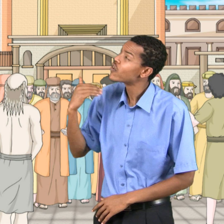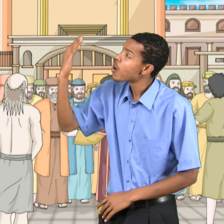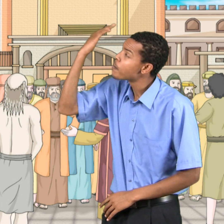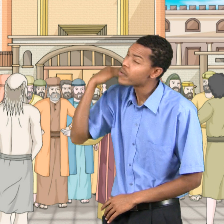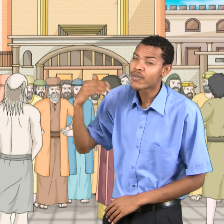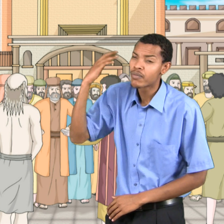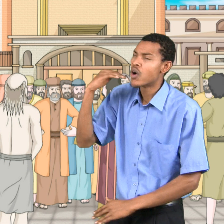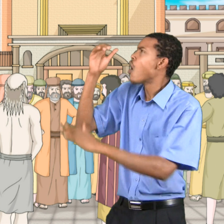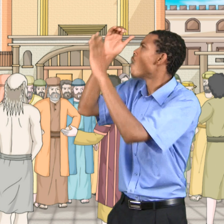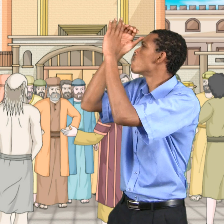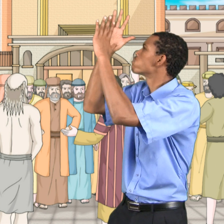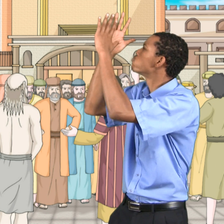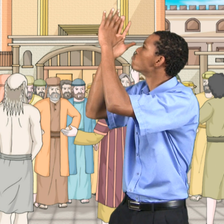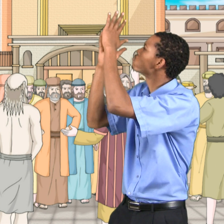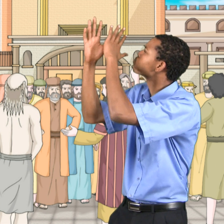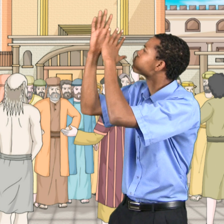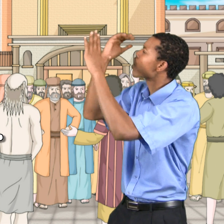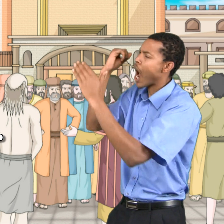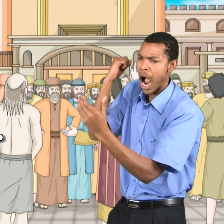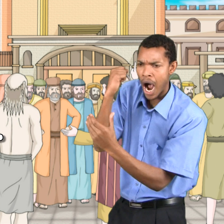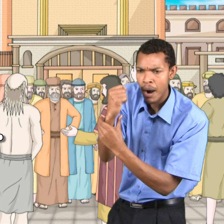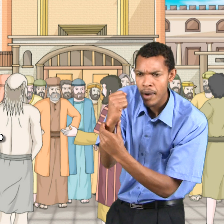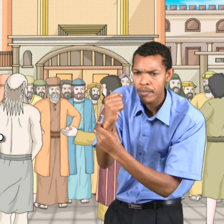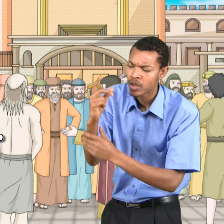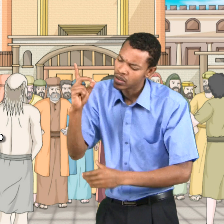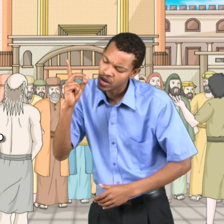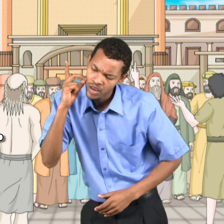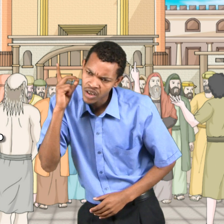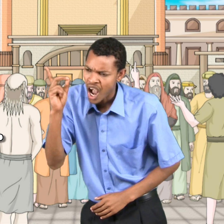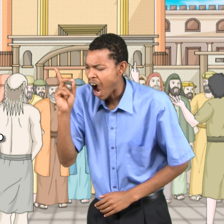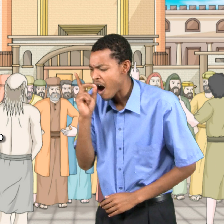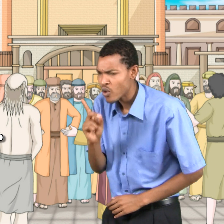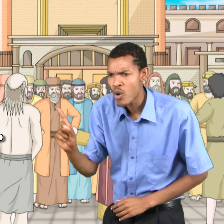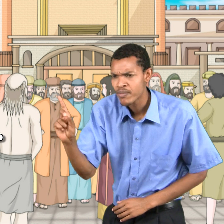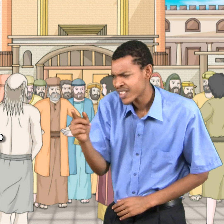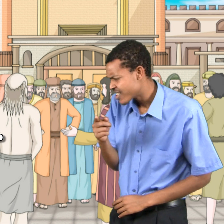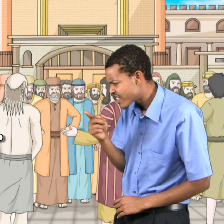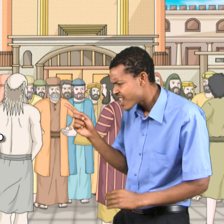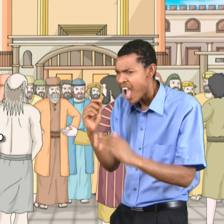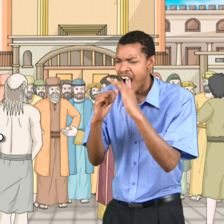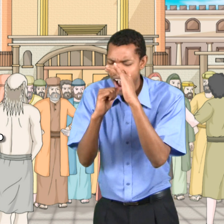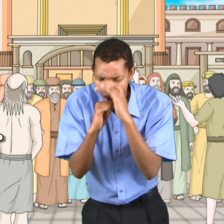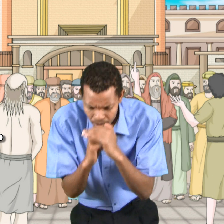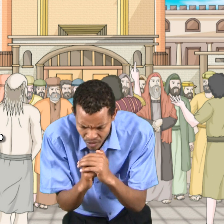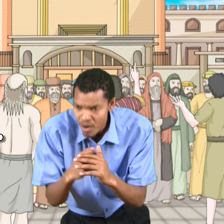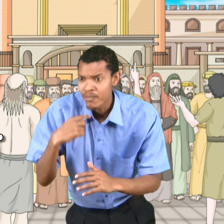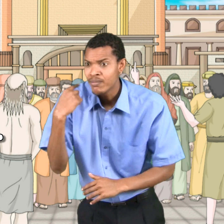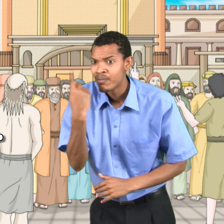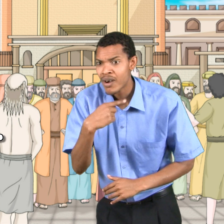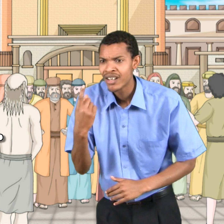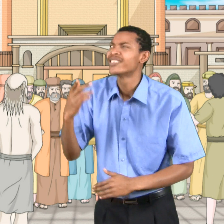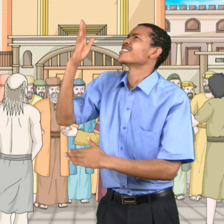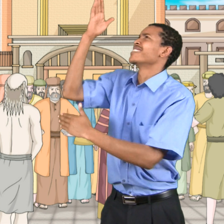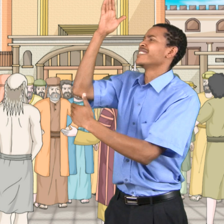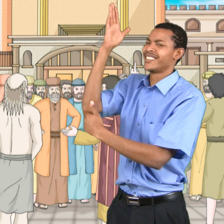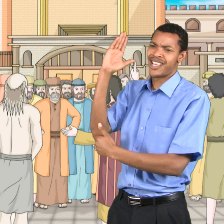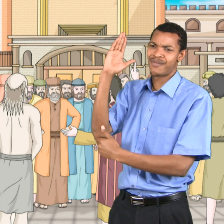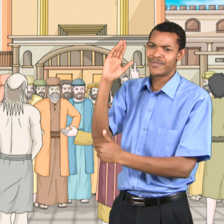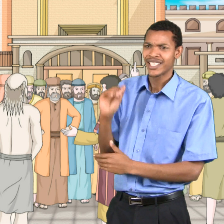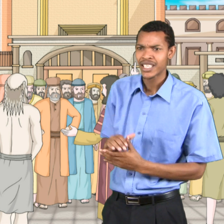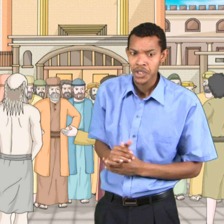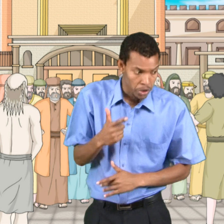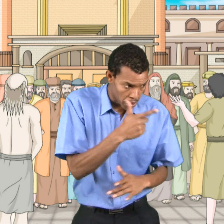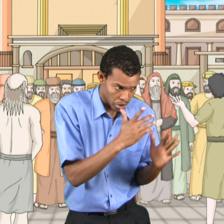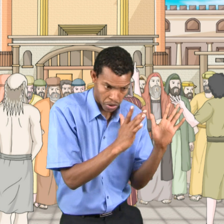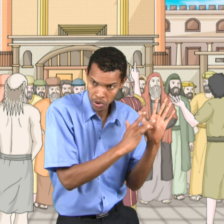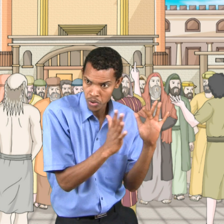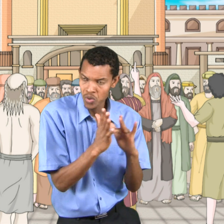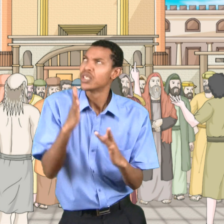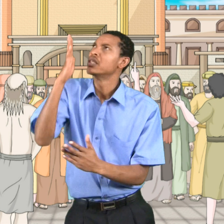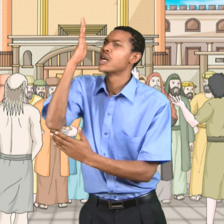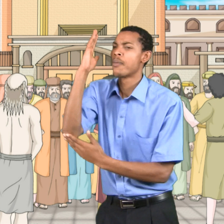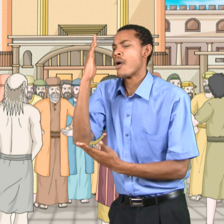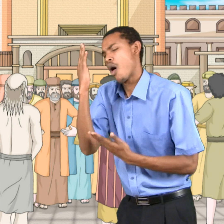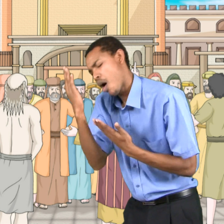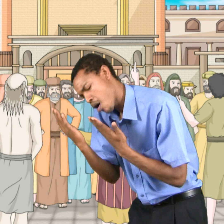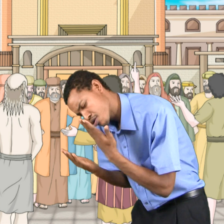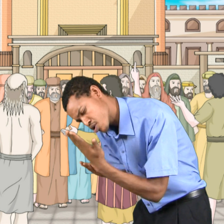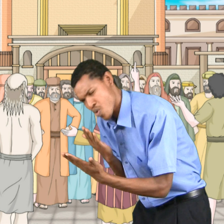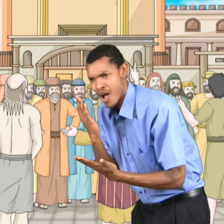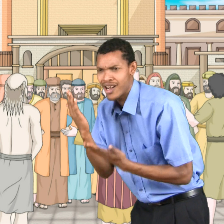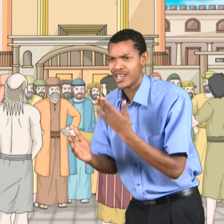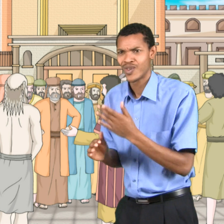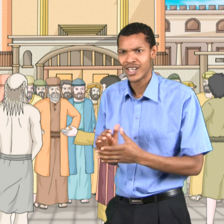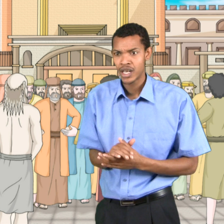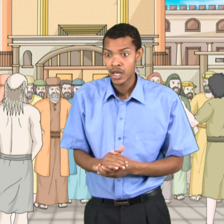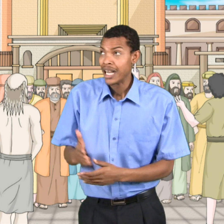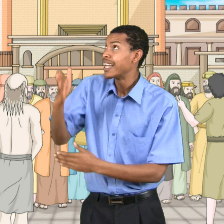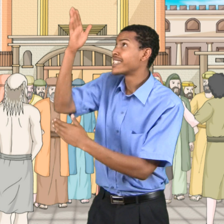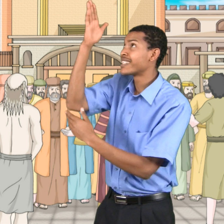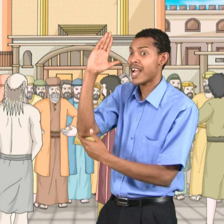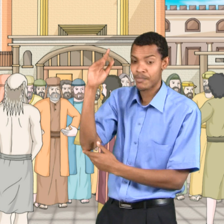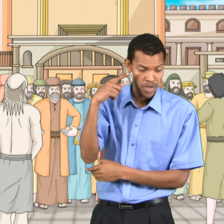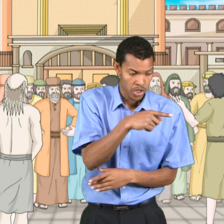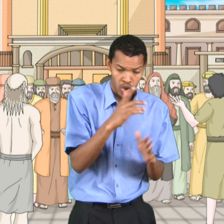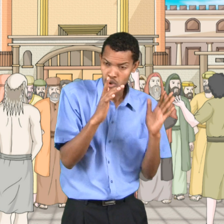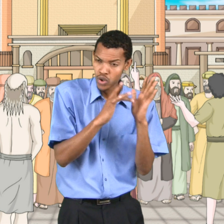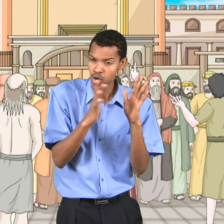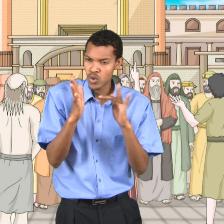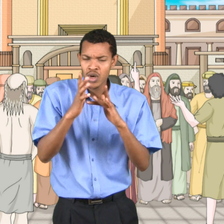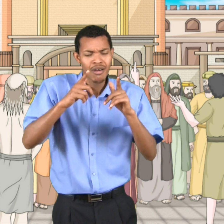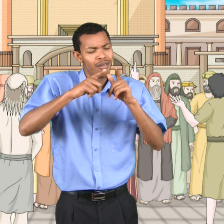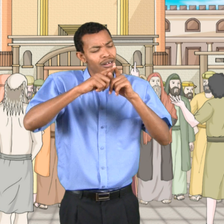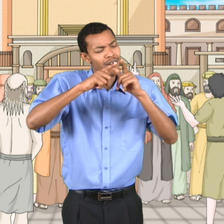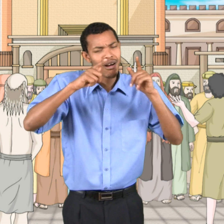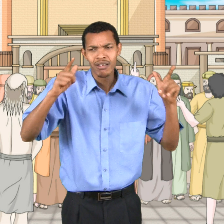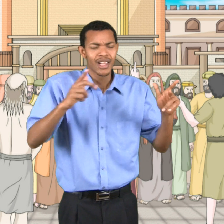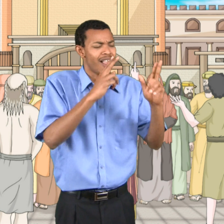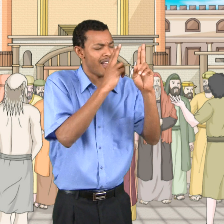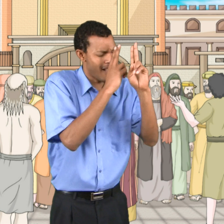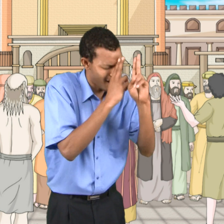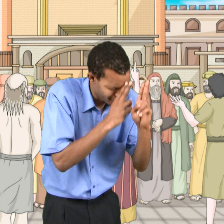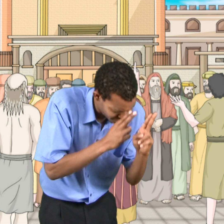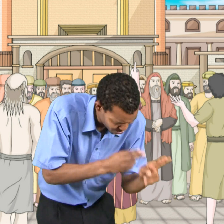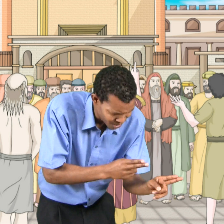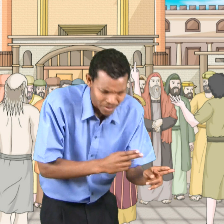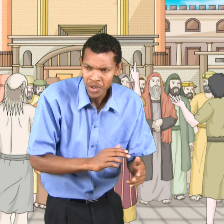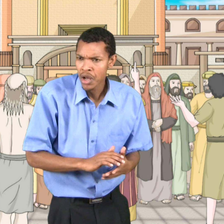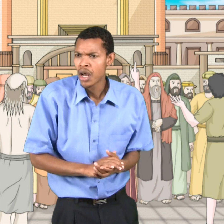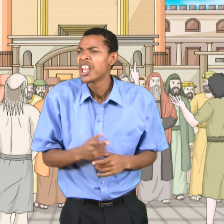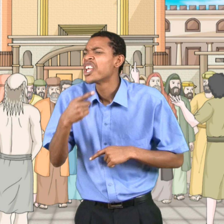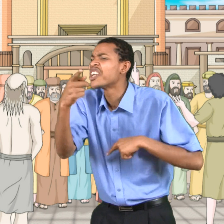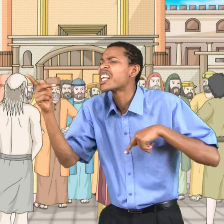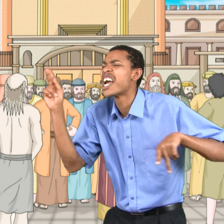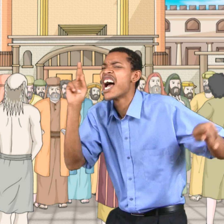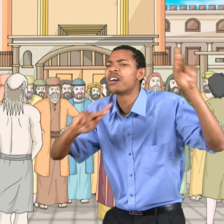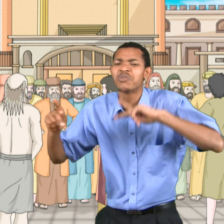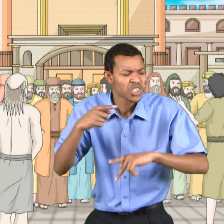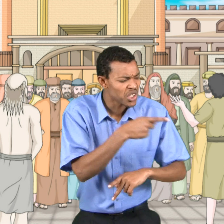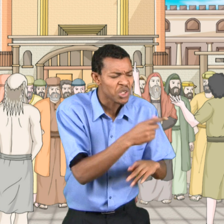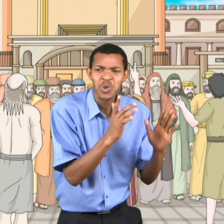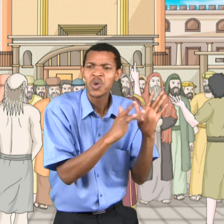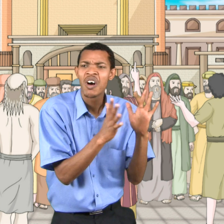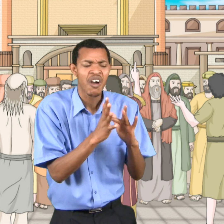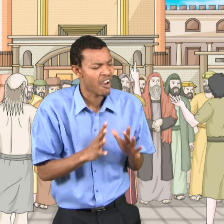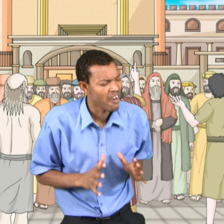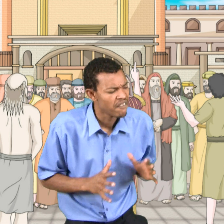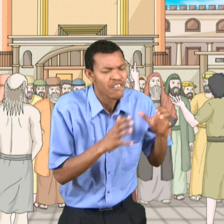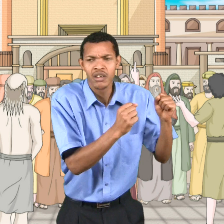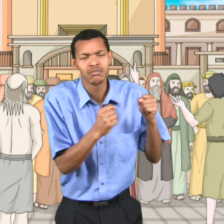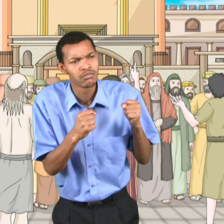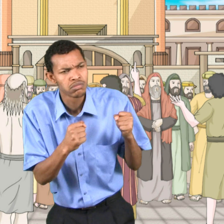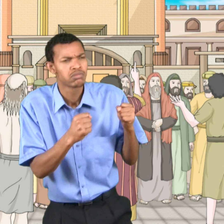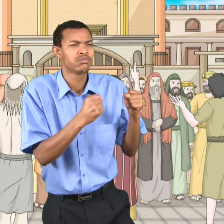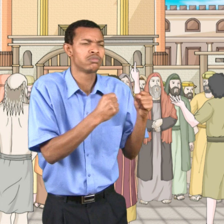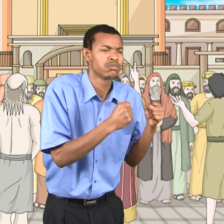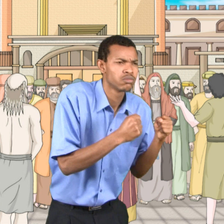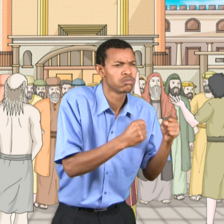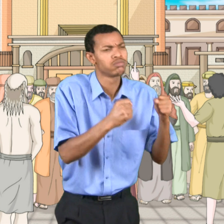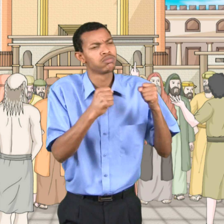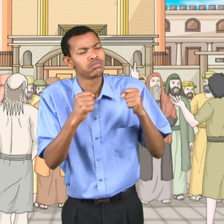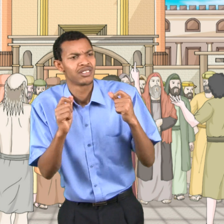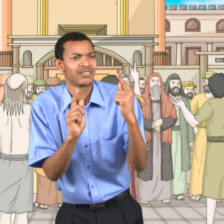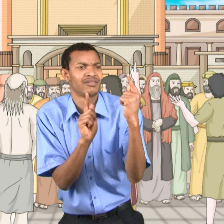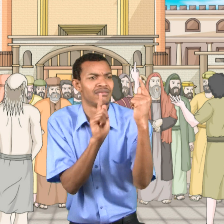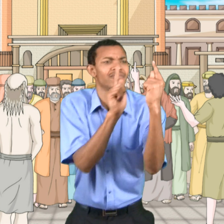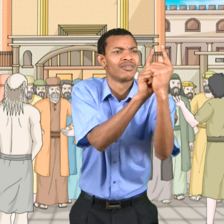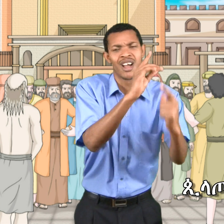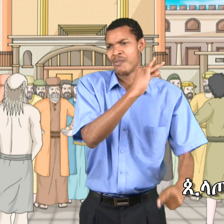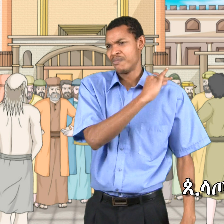The God of Abraham, Isaac, and Jacob, the God of our fathers, has glorified His servant Jesus.